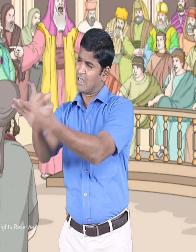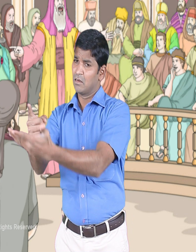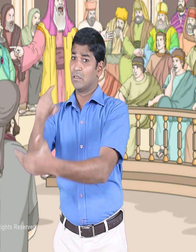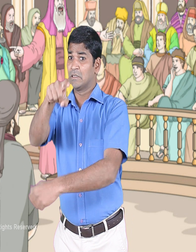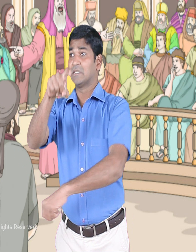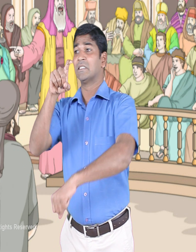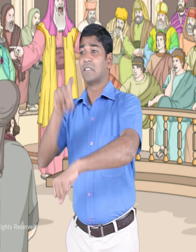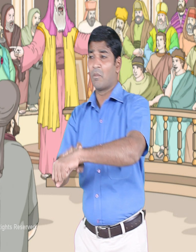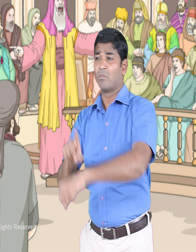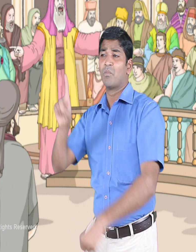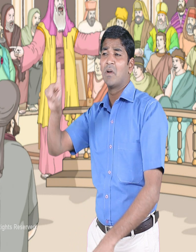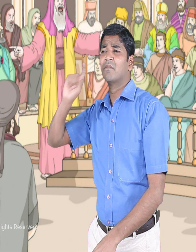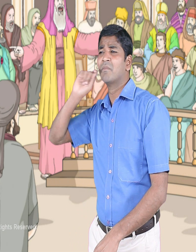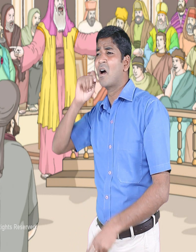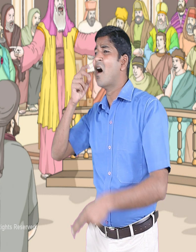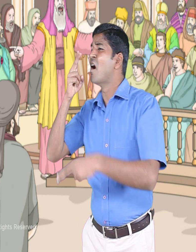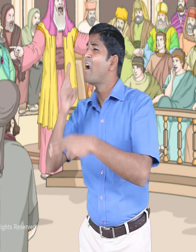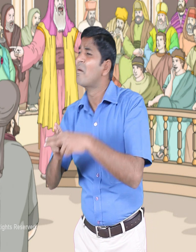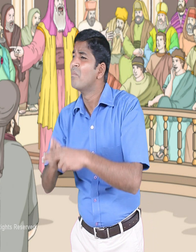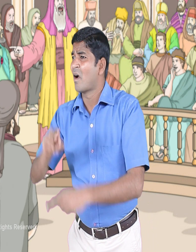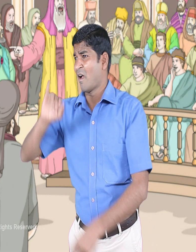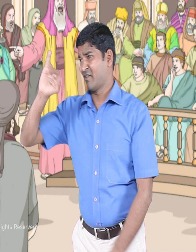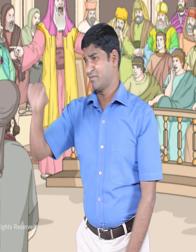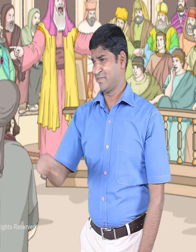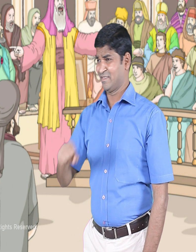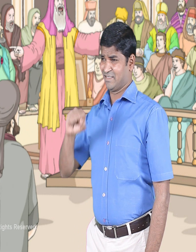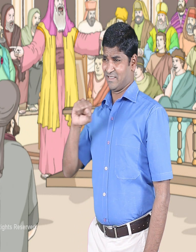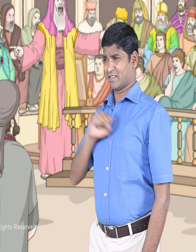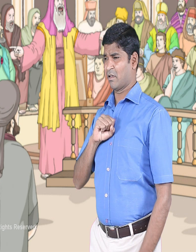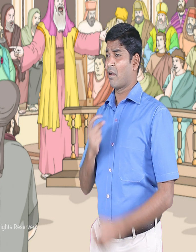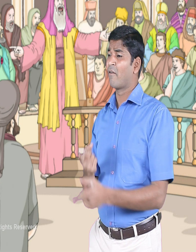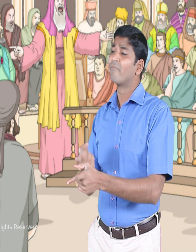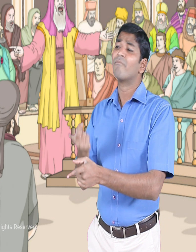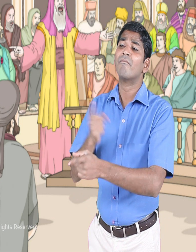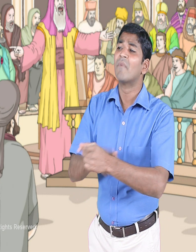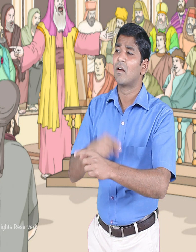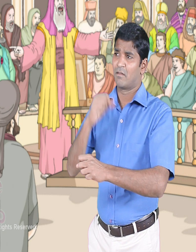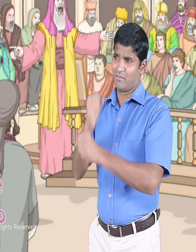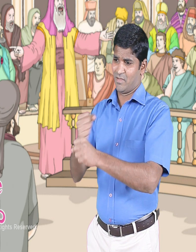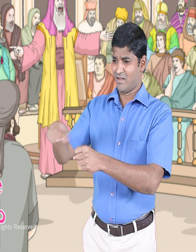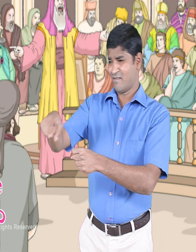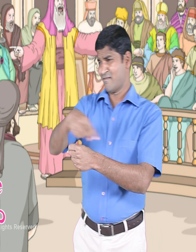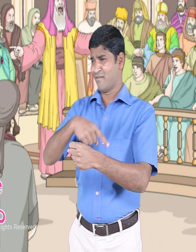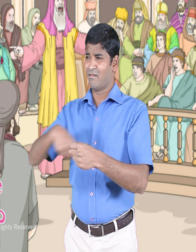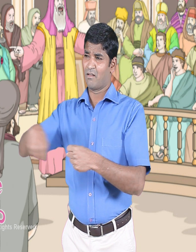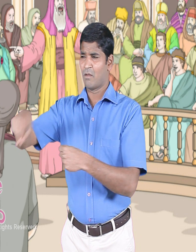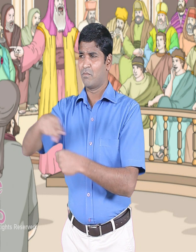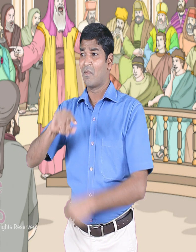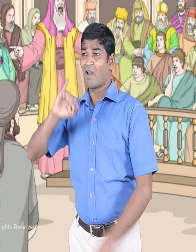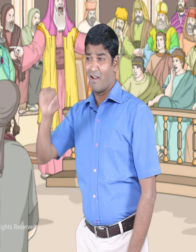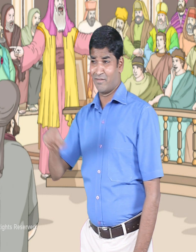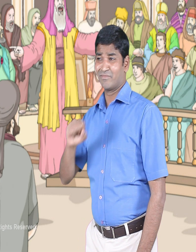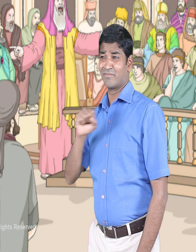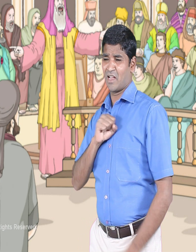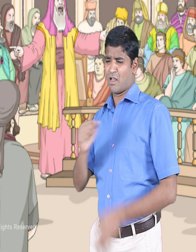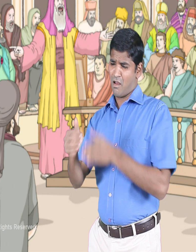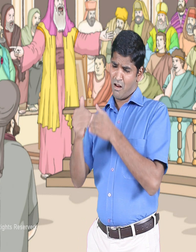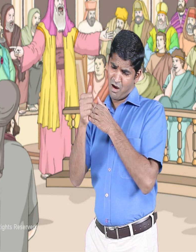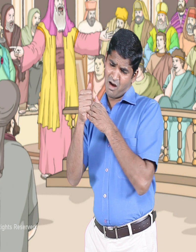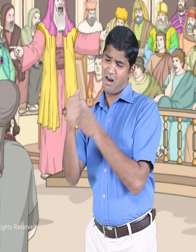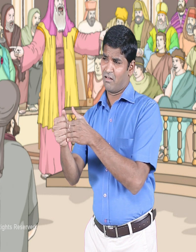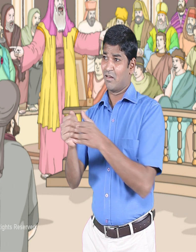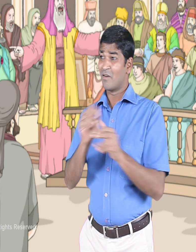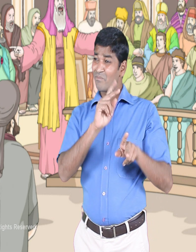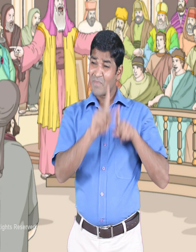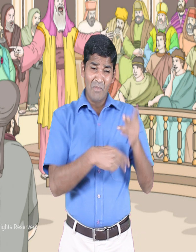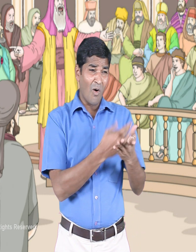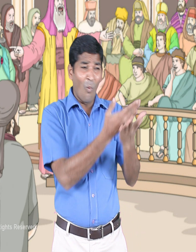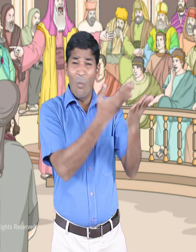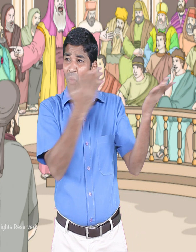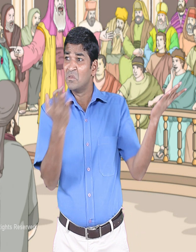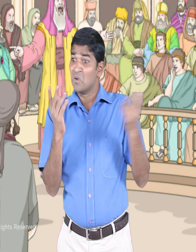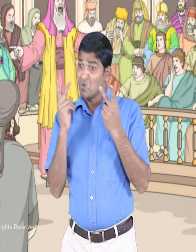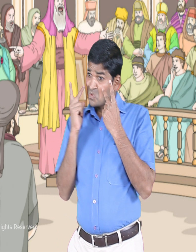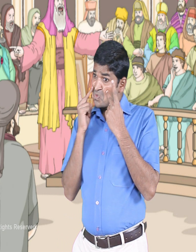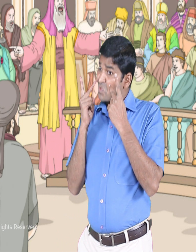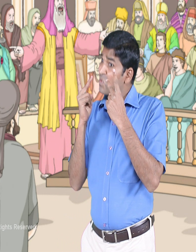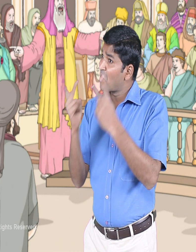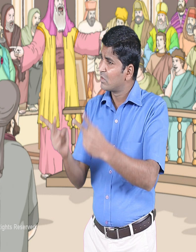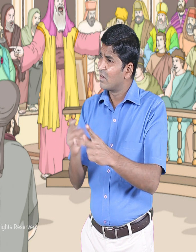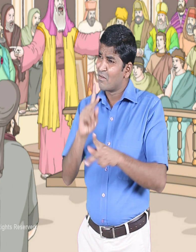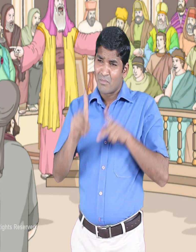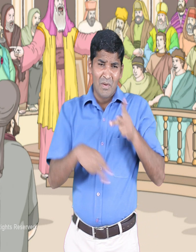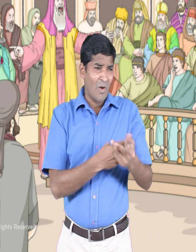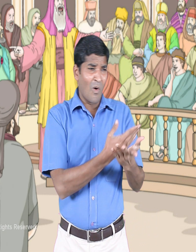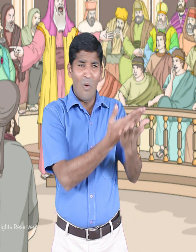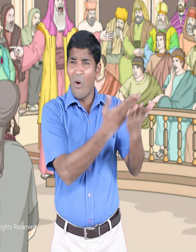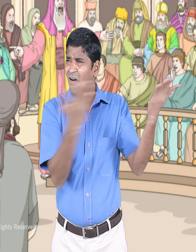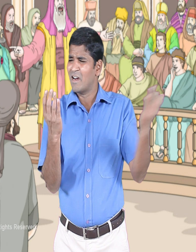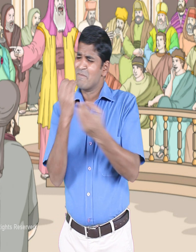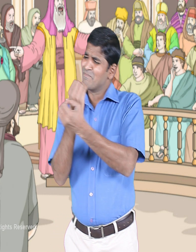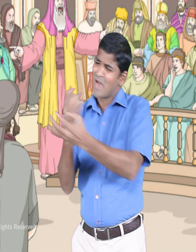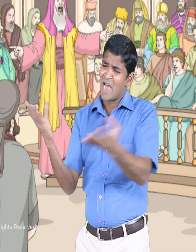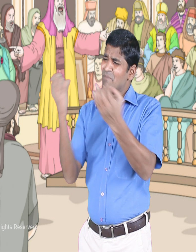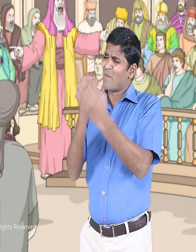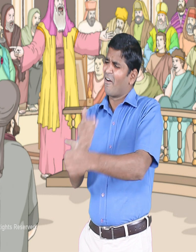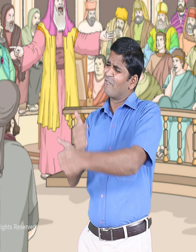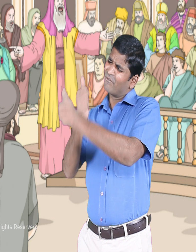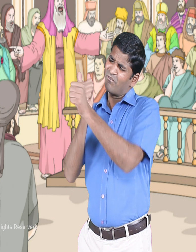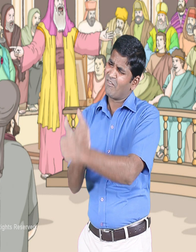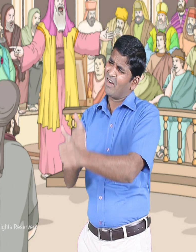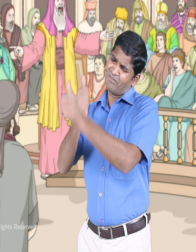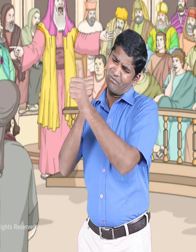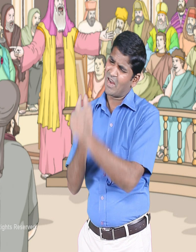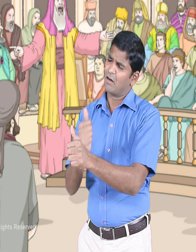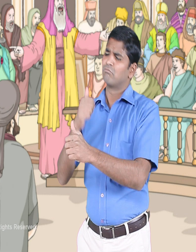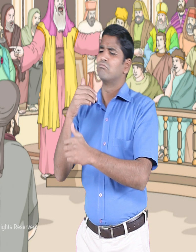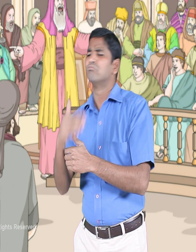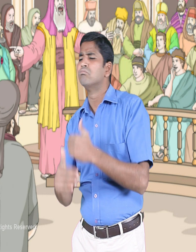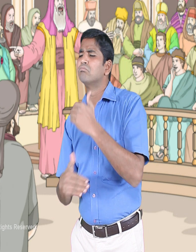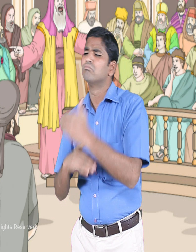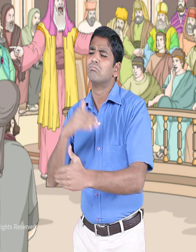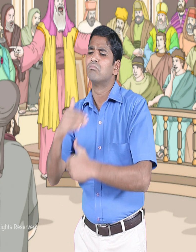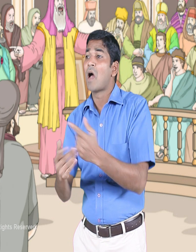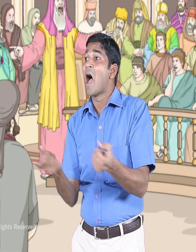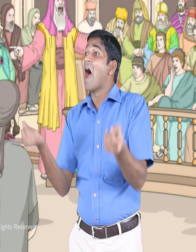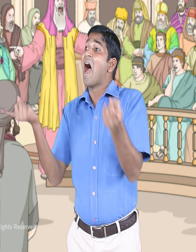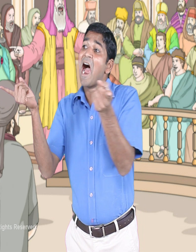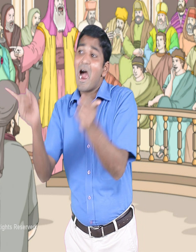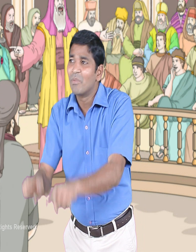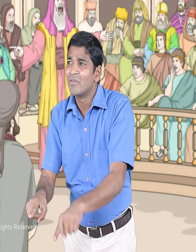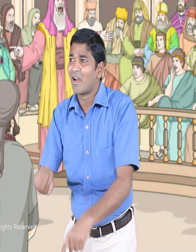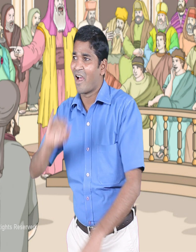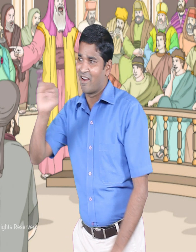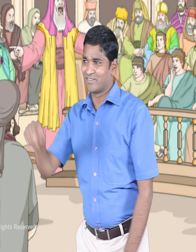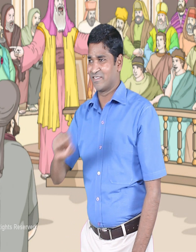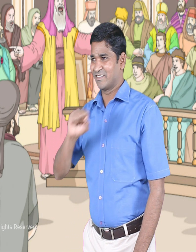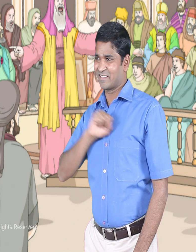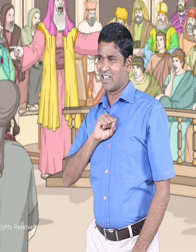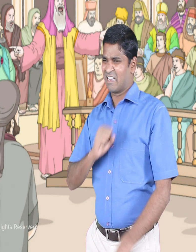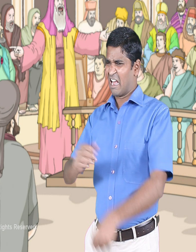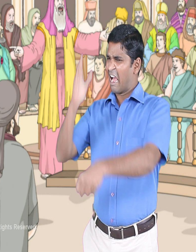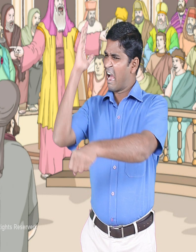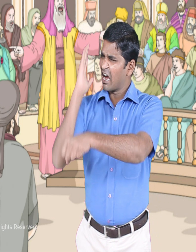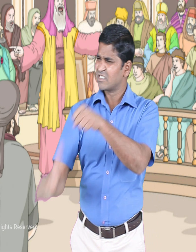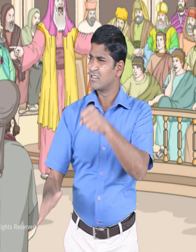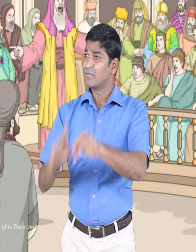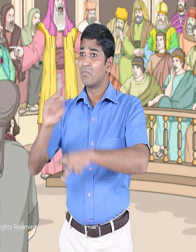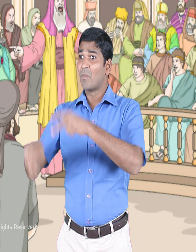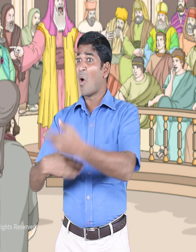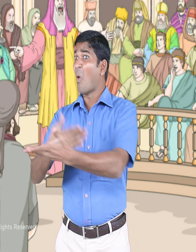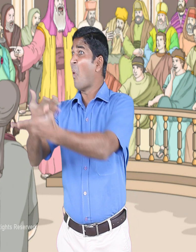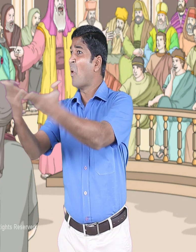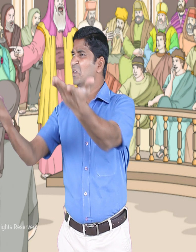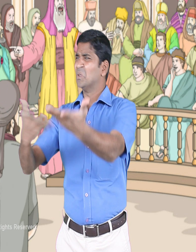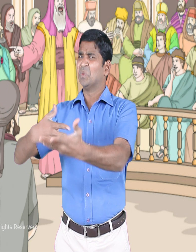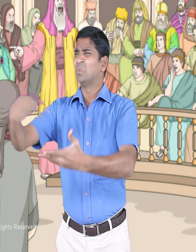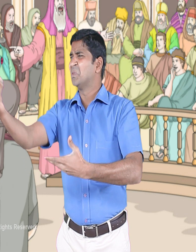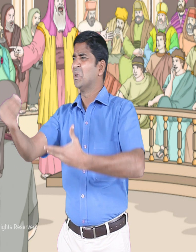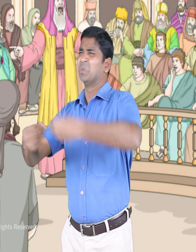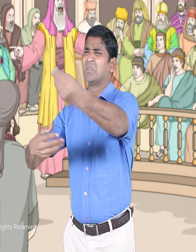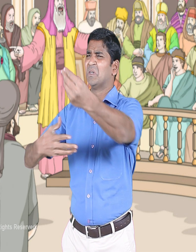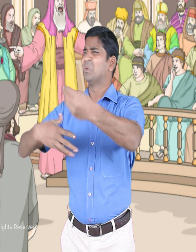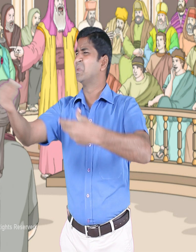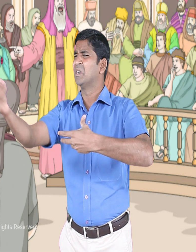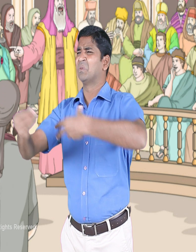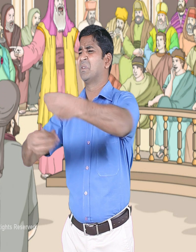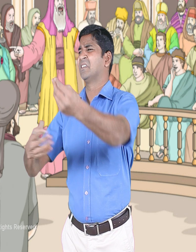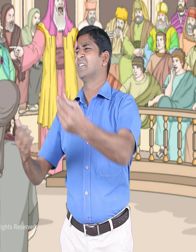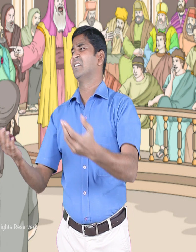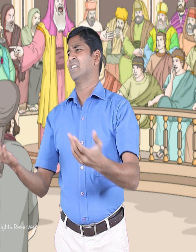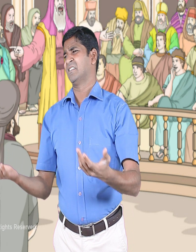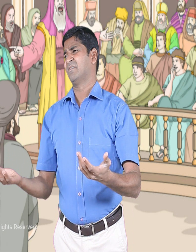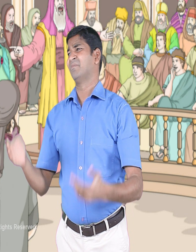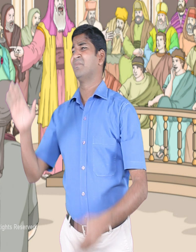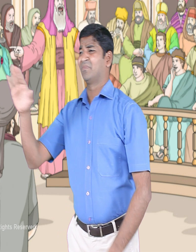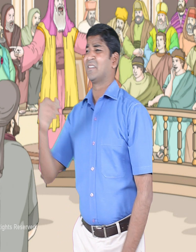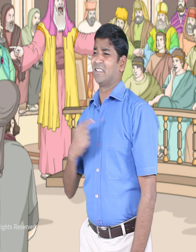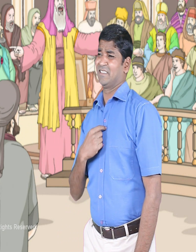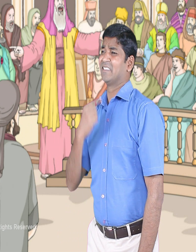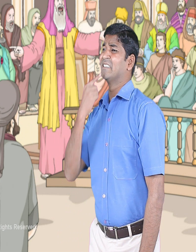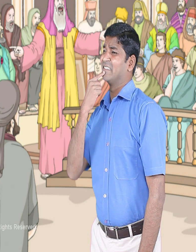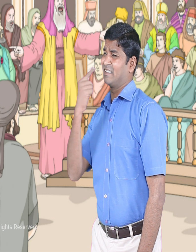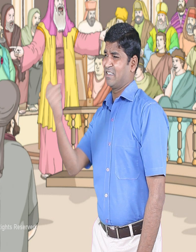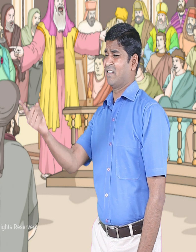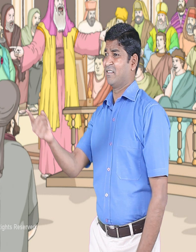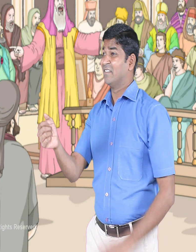After him, Judas the Galilean appeared in the days of the census and drew away people after him.